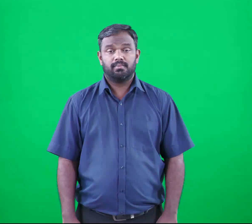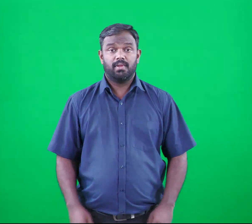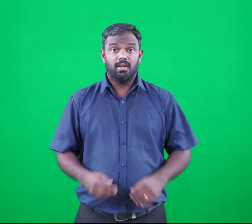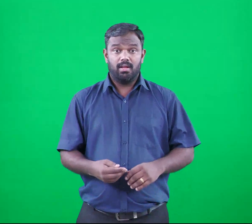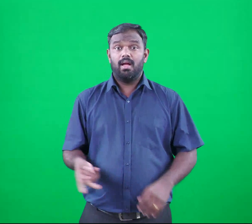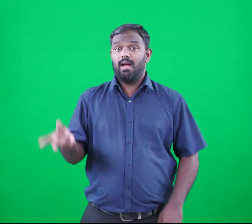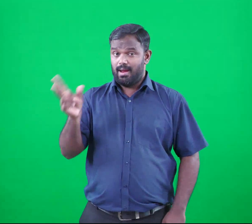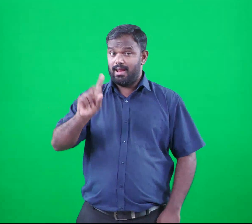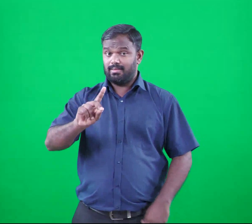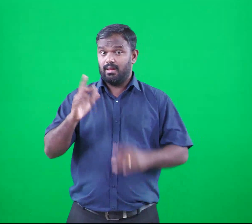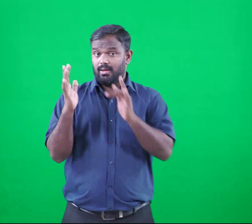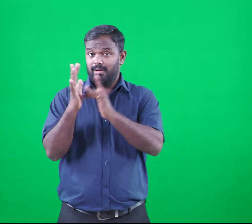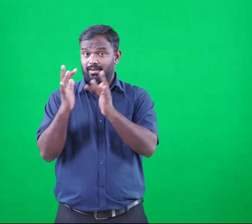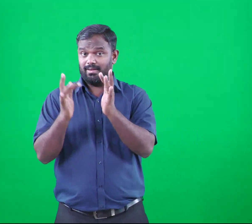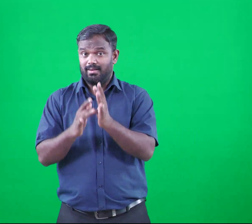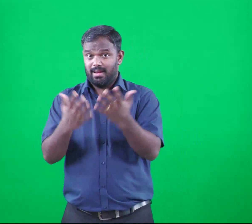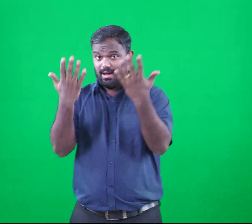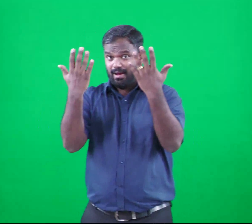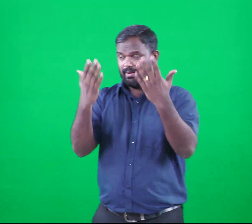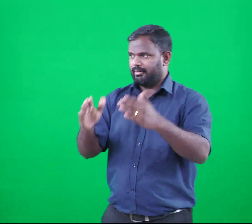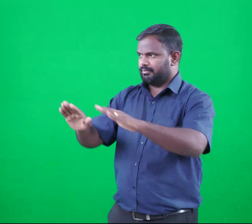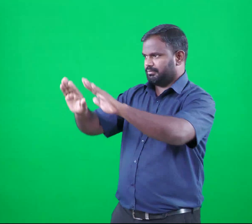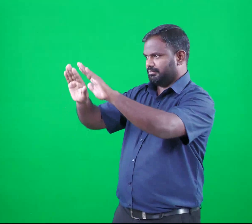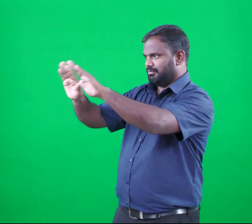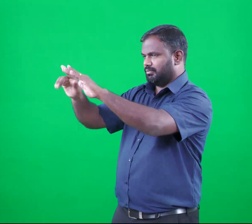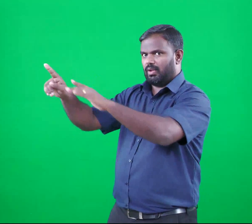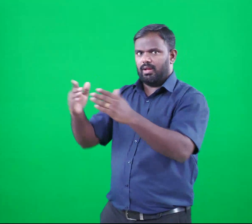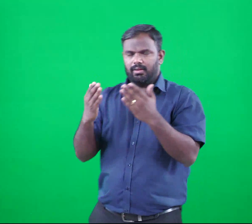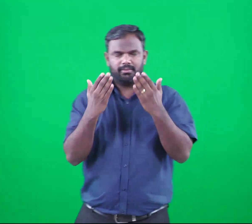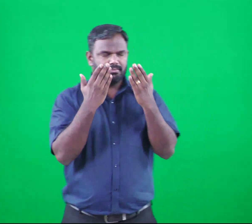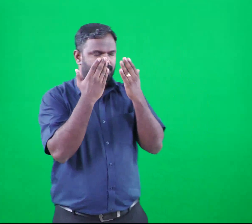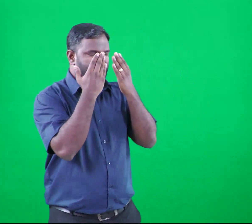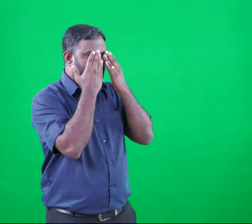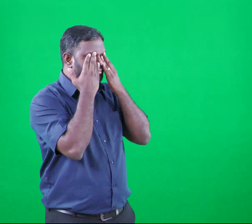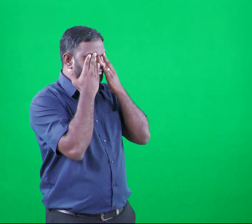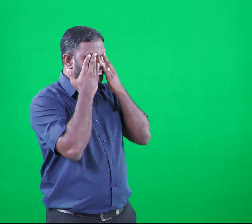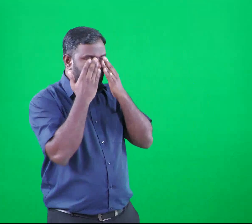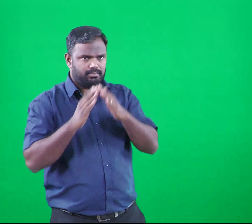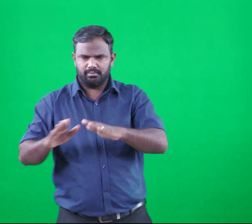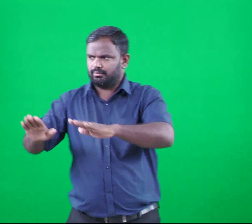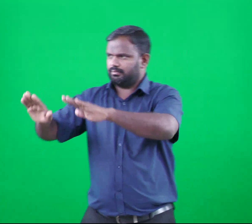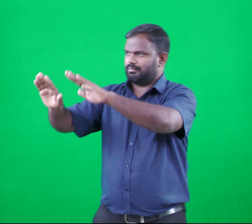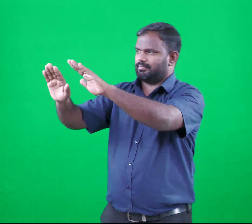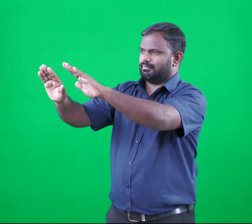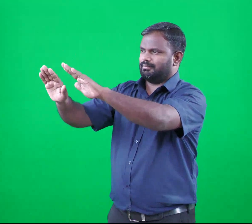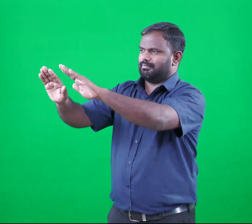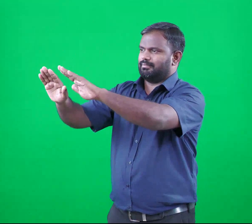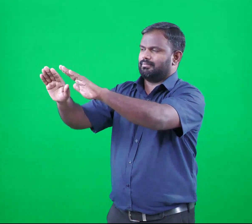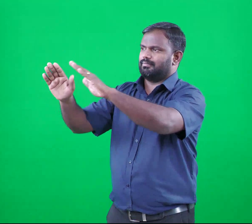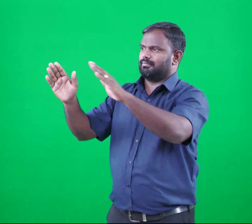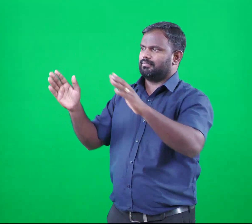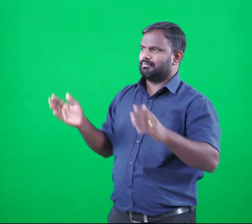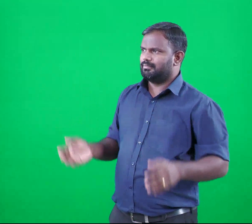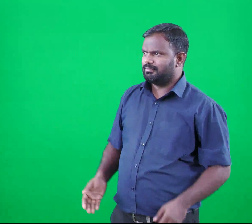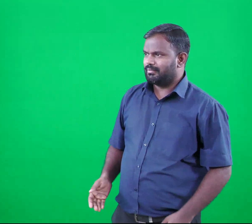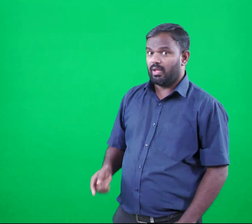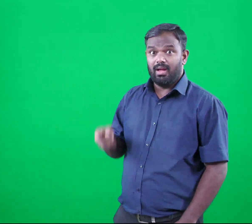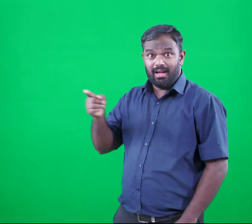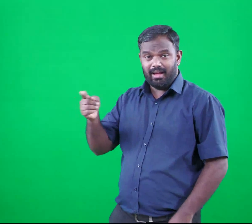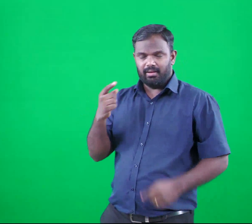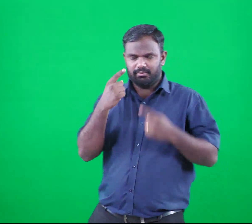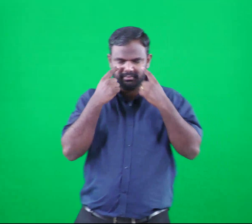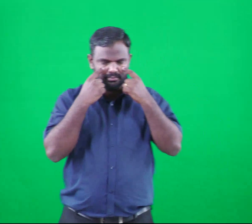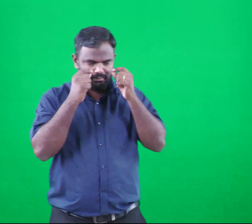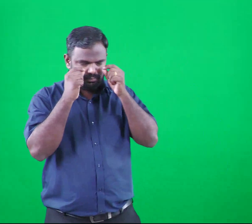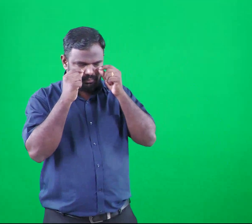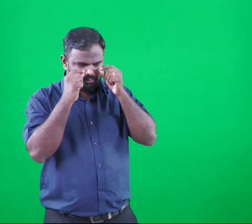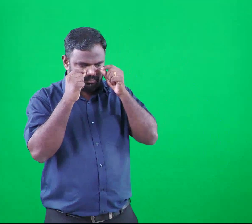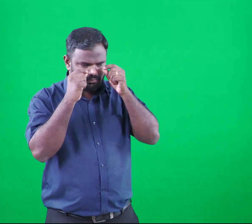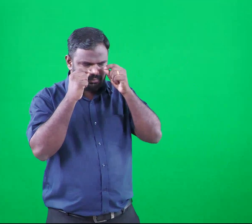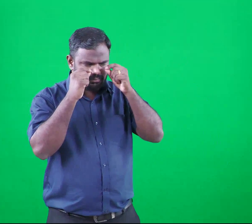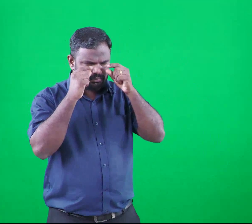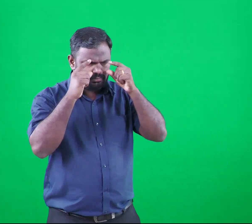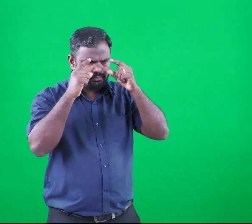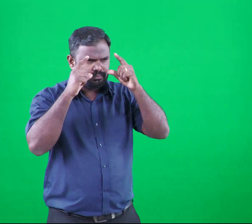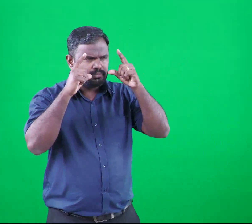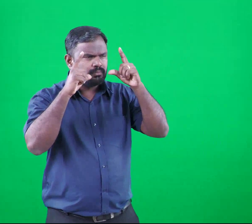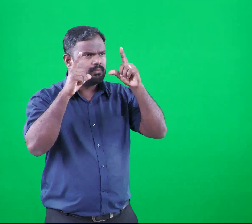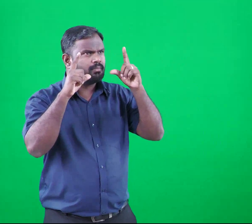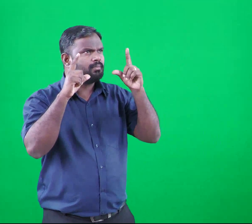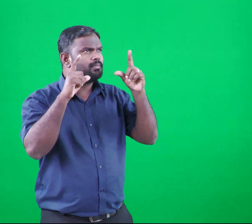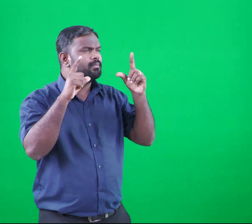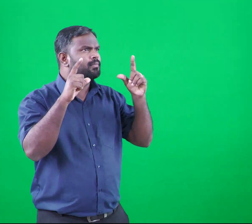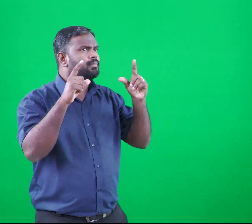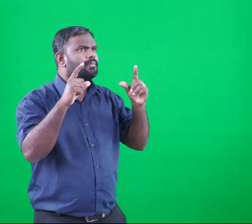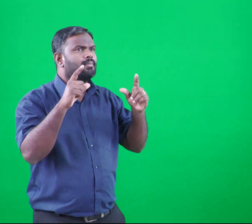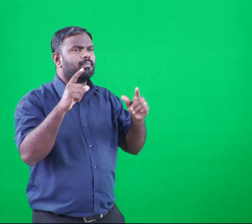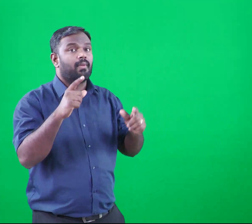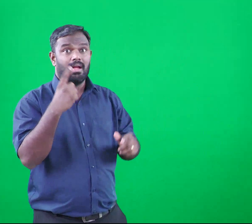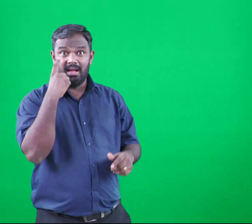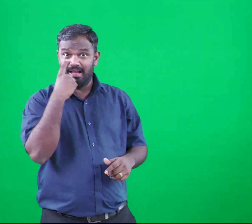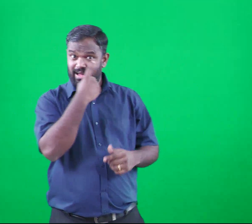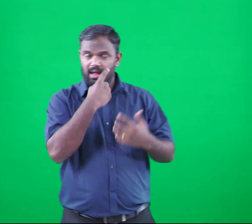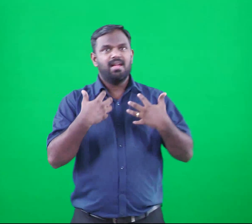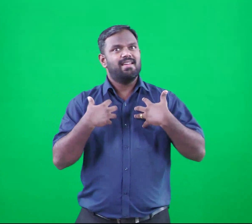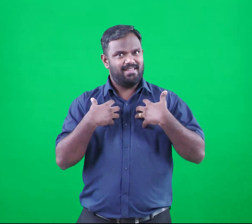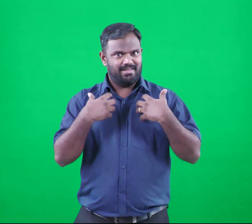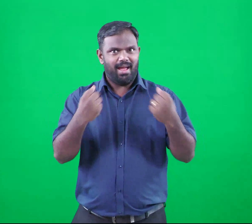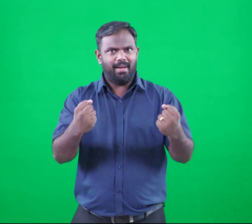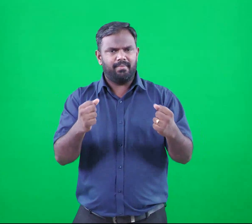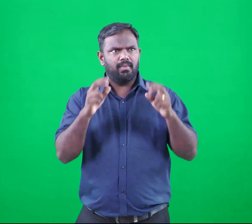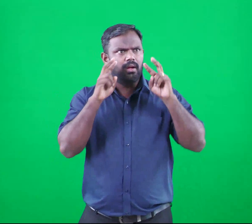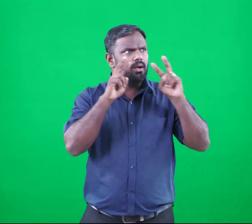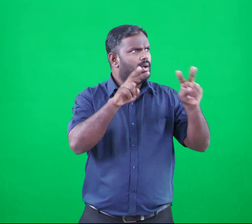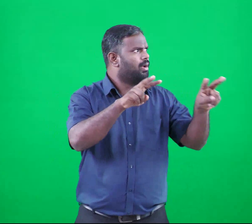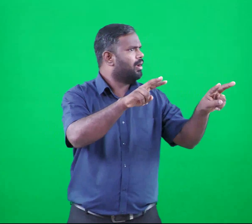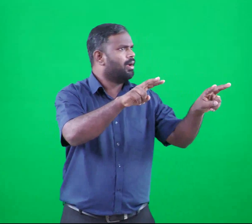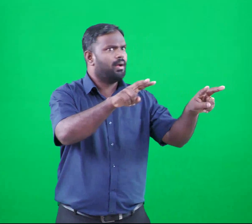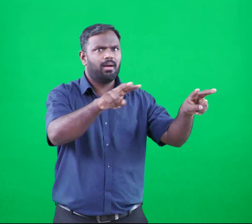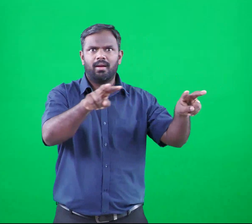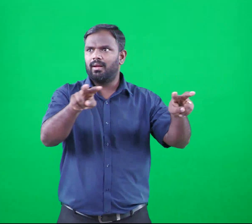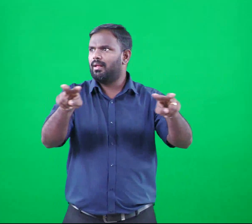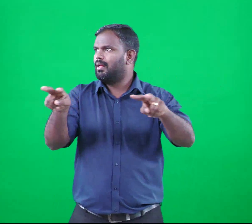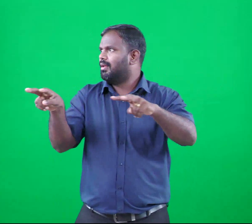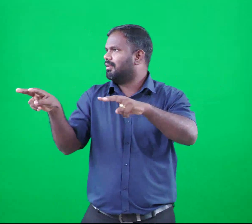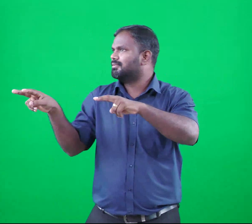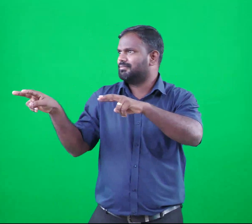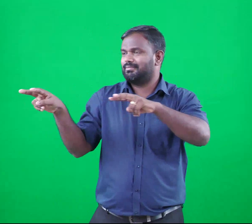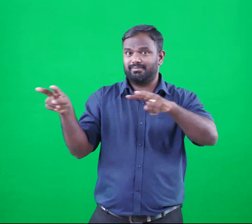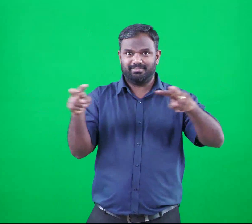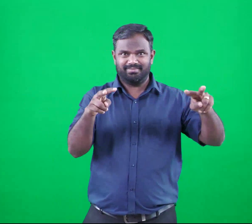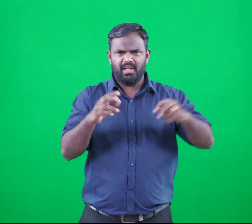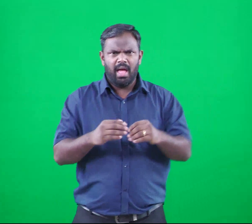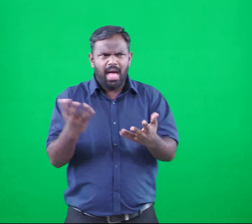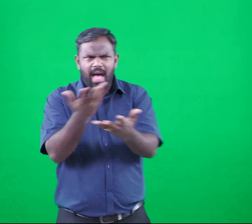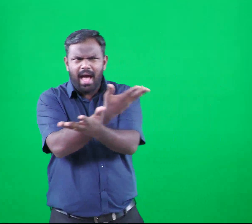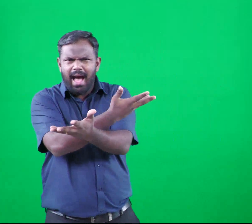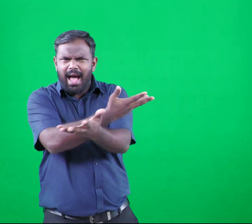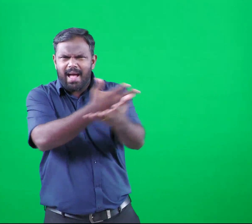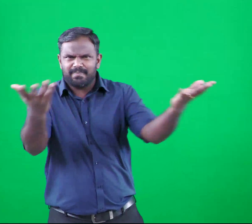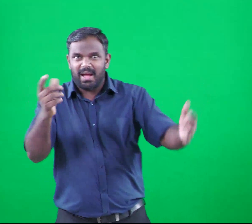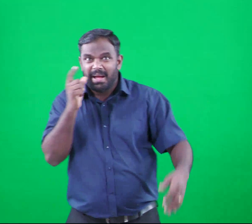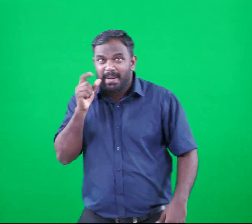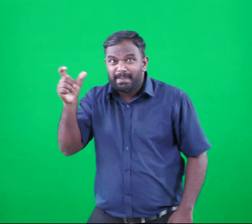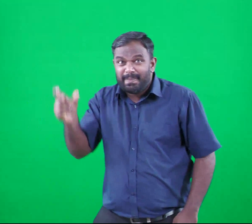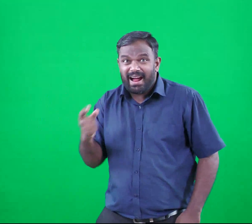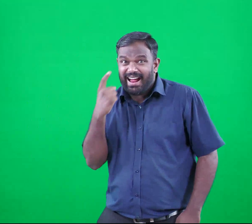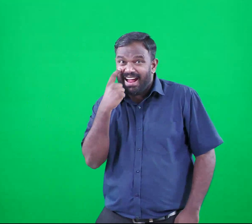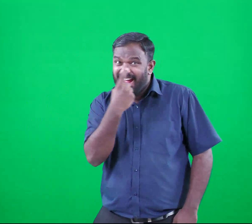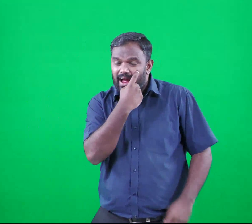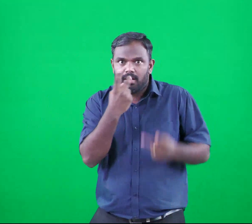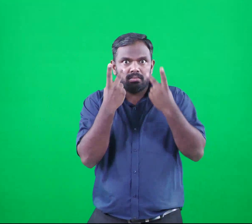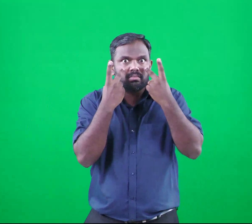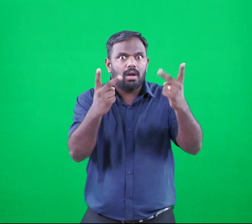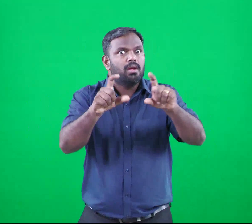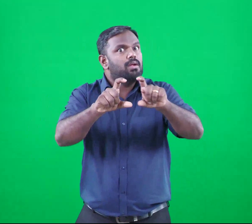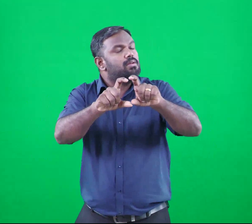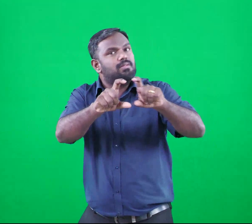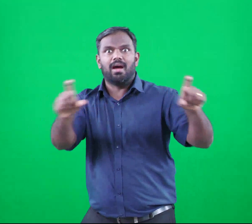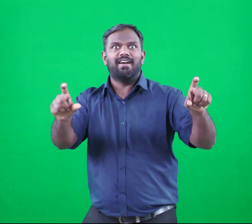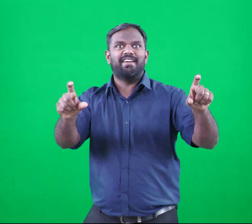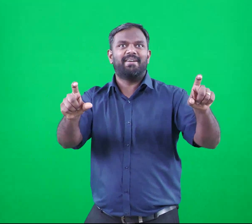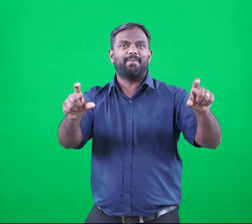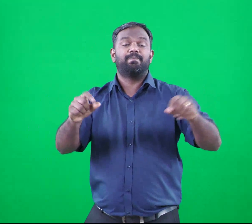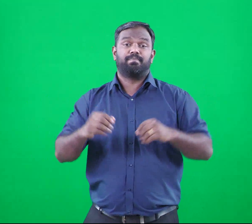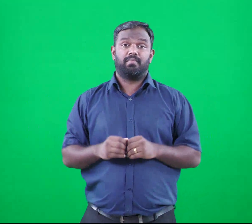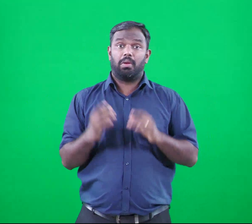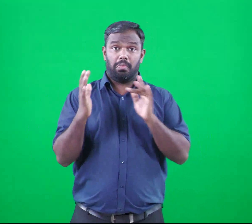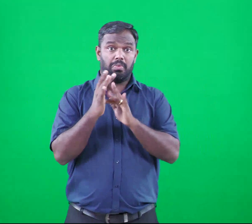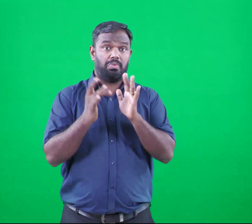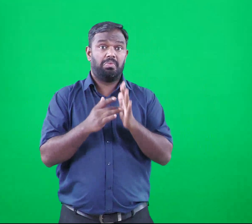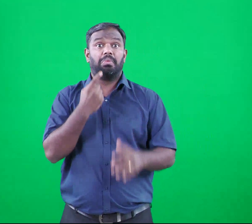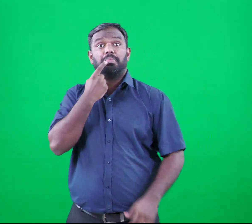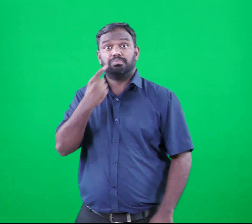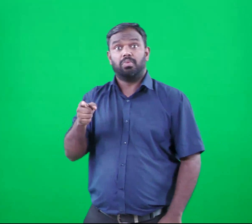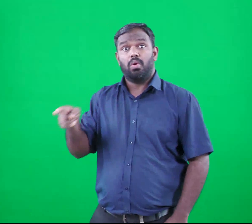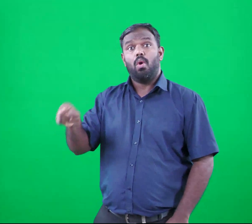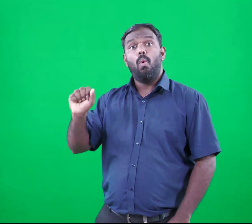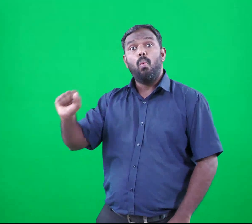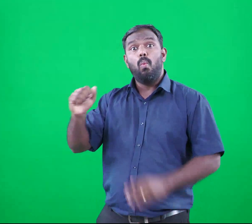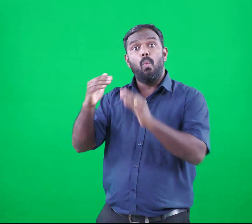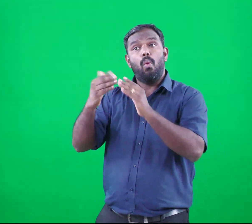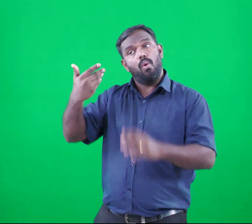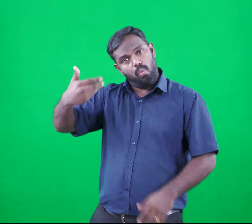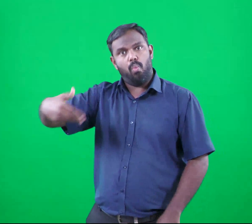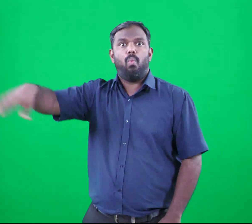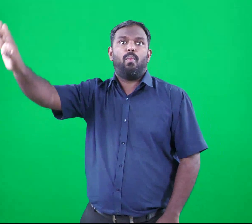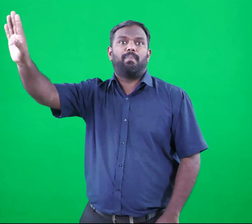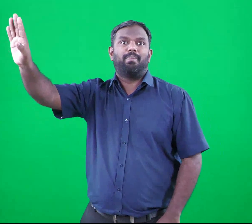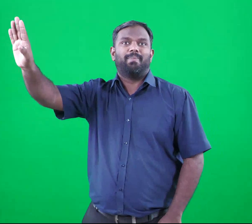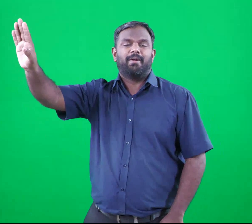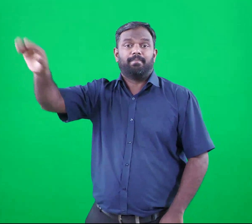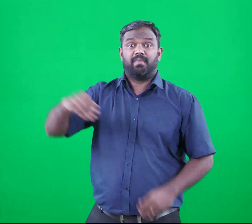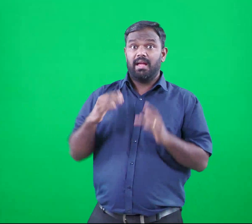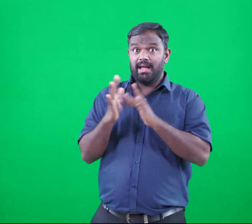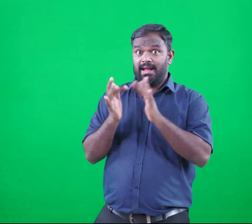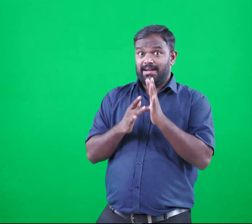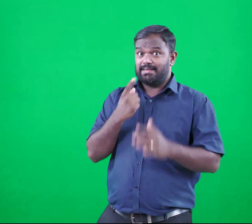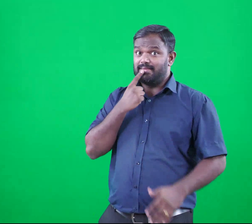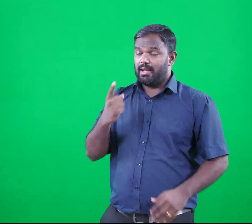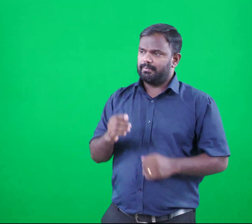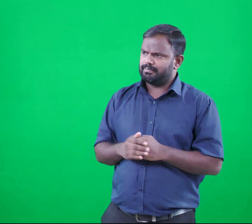Once again Jesus placed His hands on the man's eyes, and when he opened them his sight was restored, and he could see everything clearly.